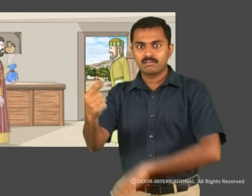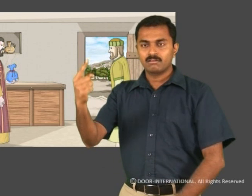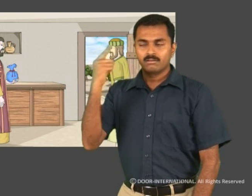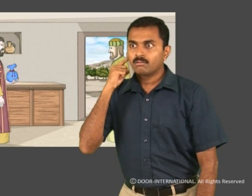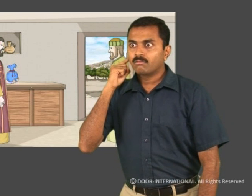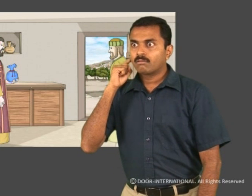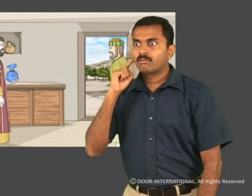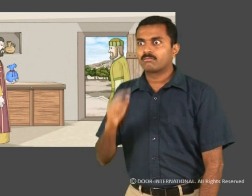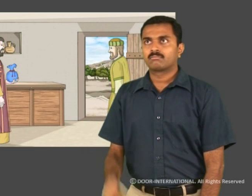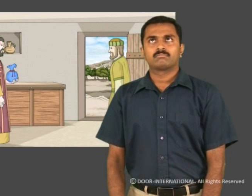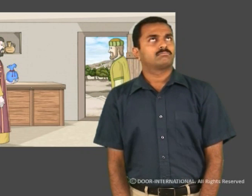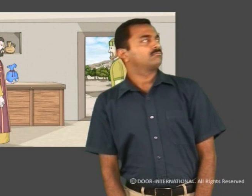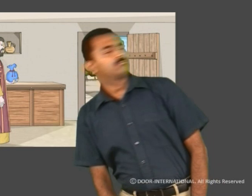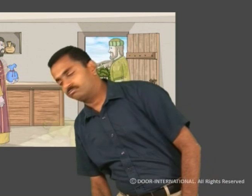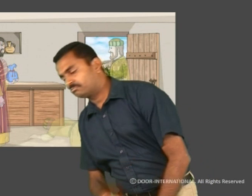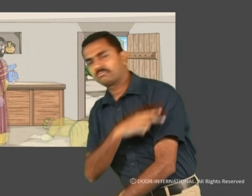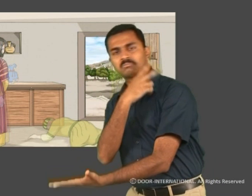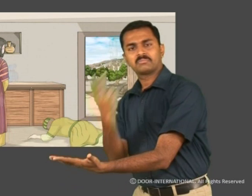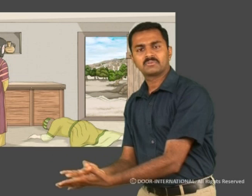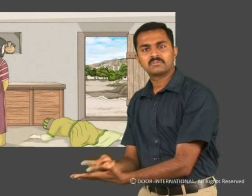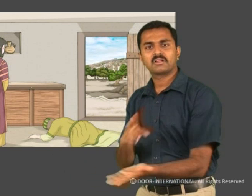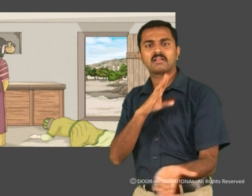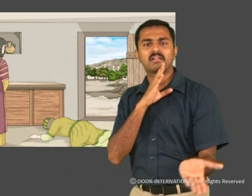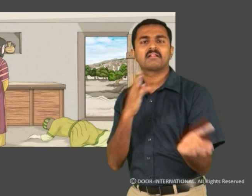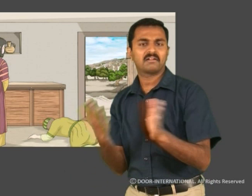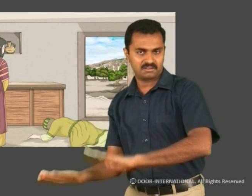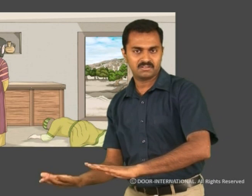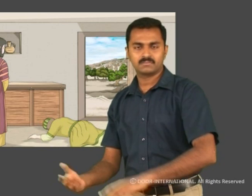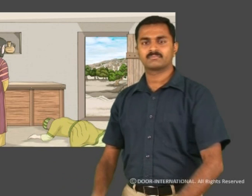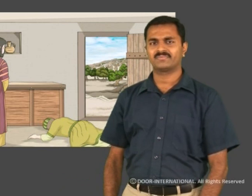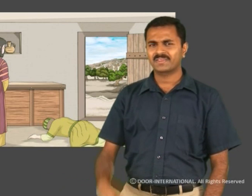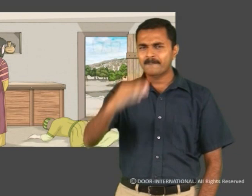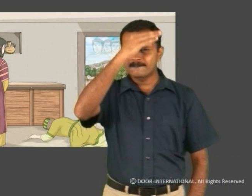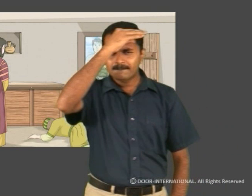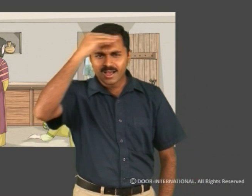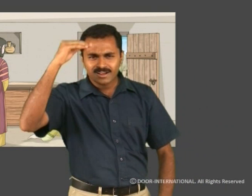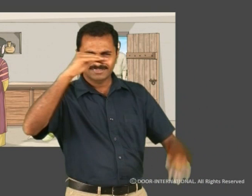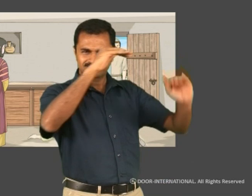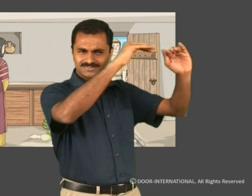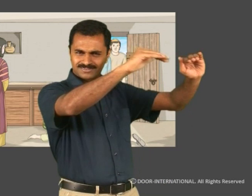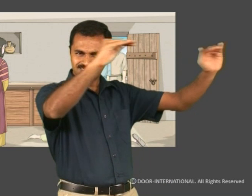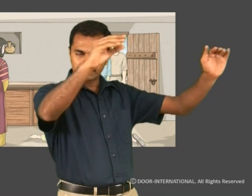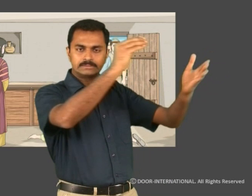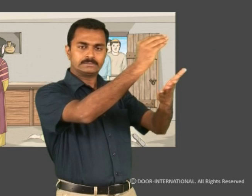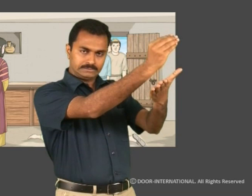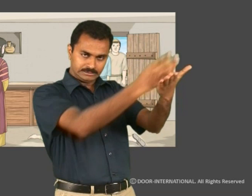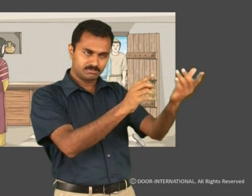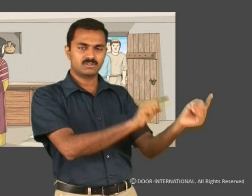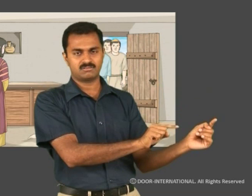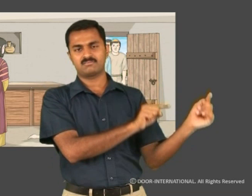On hearing these words, Ananias fell down and died. And great fear came over all who heard what had happened.